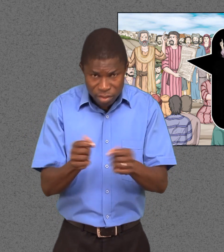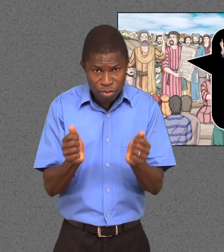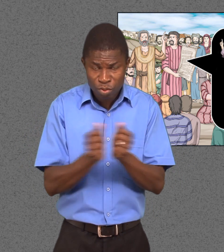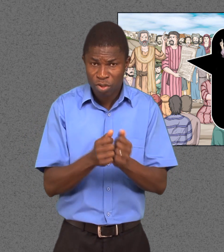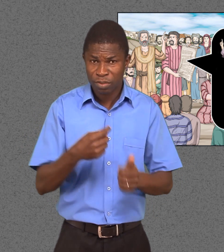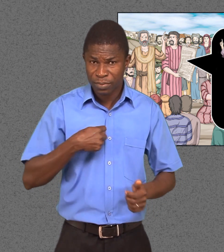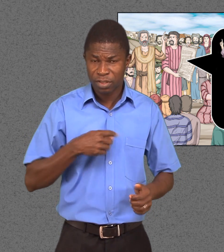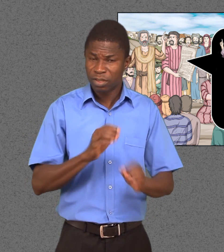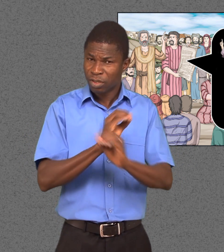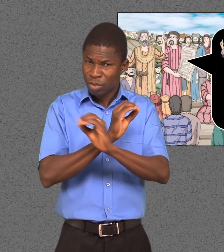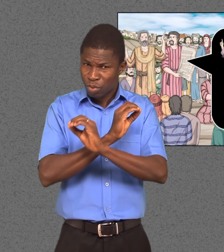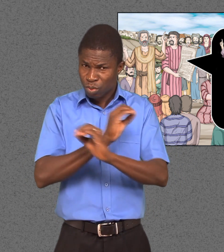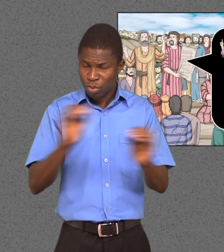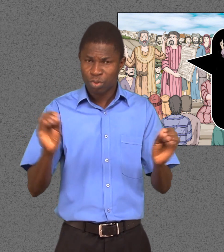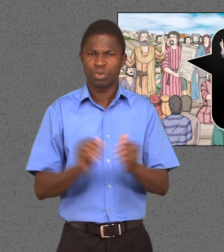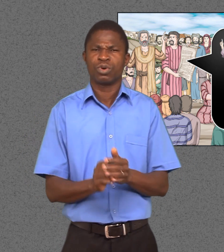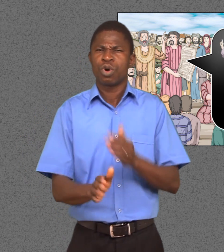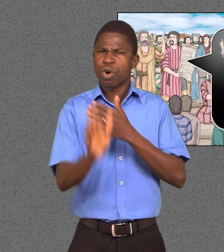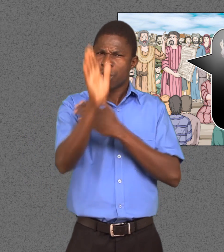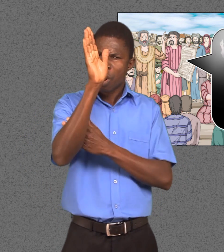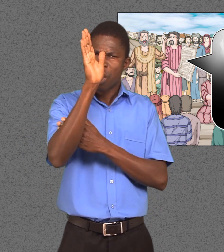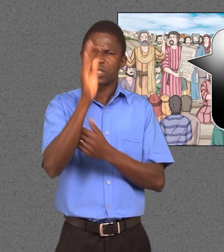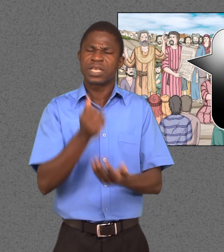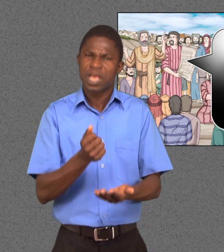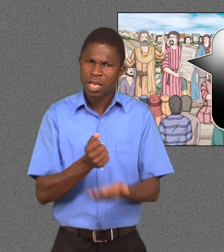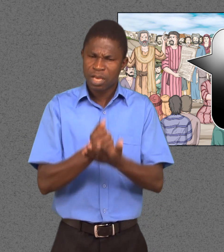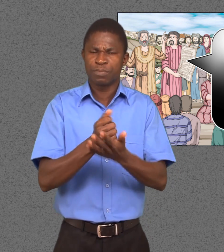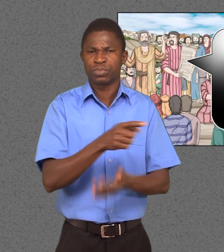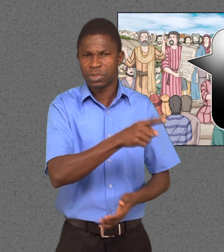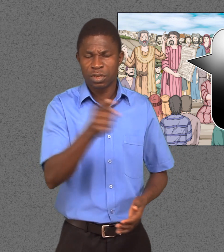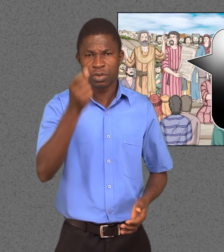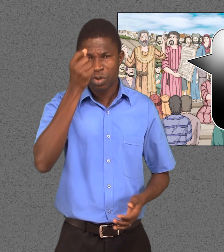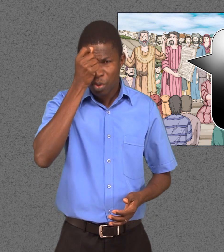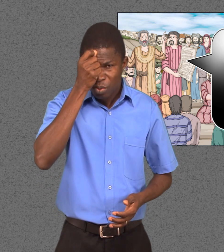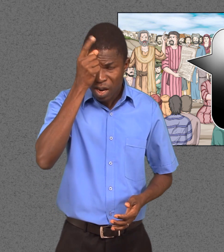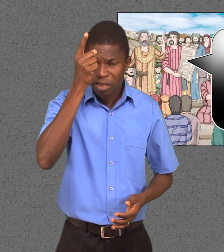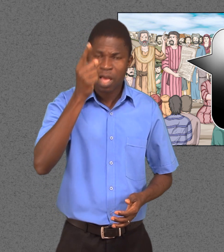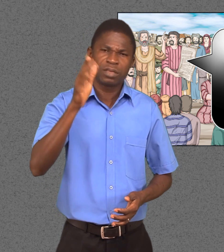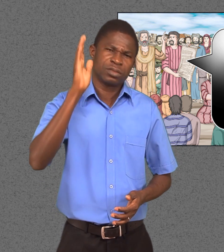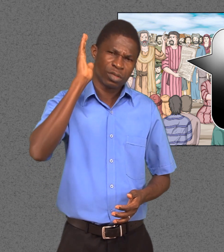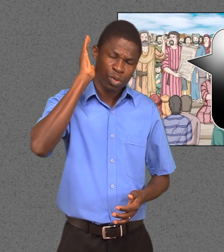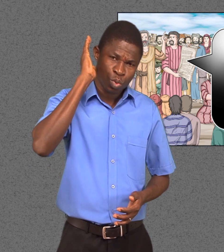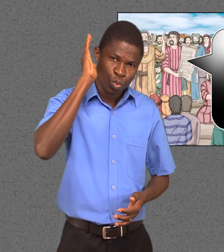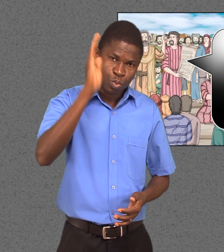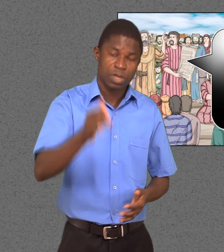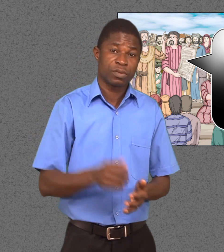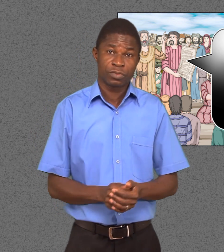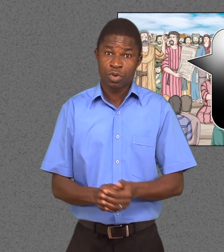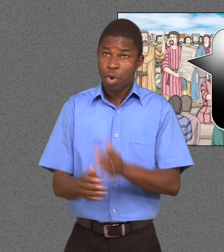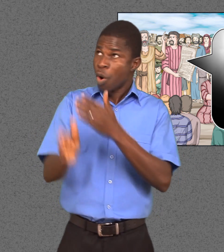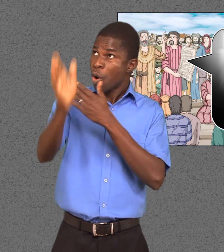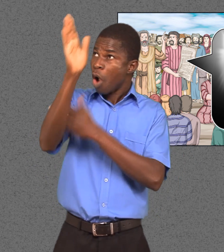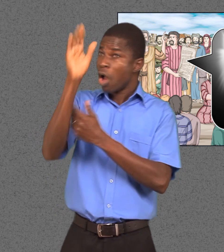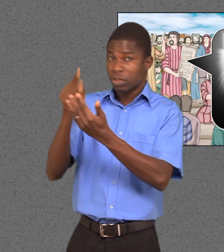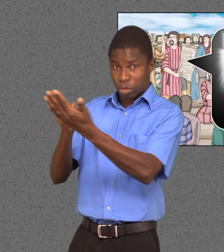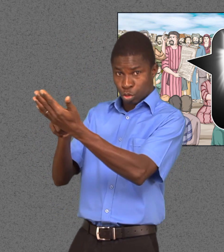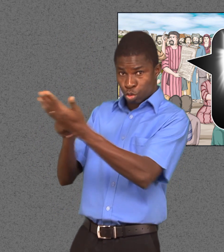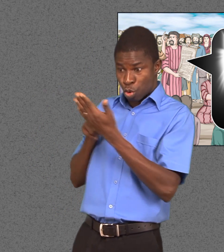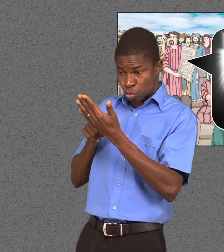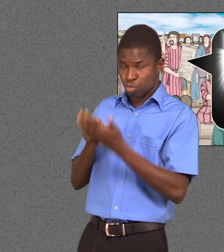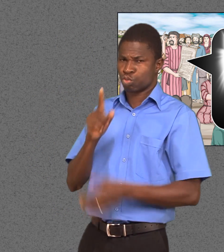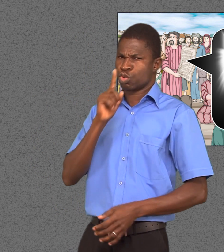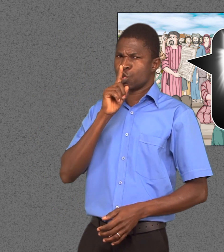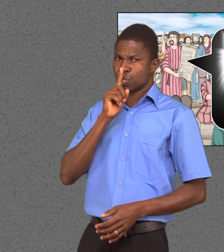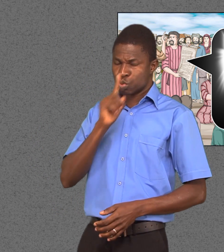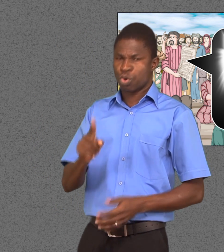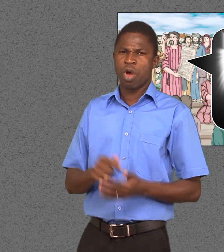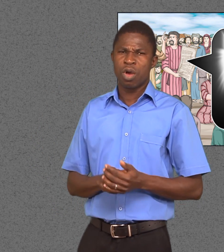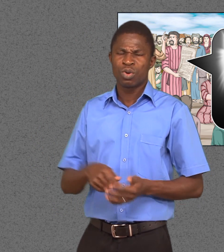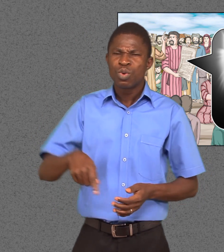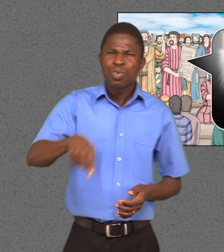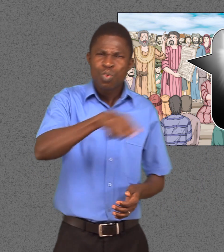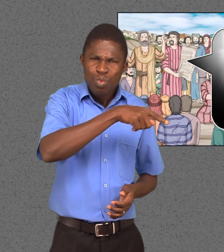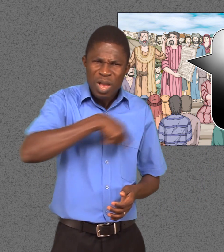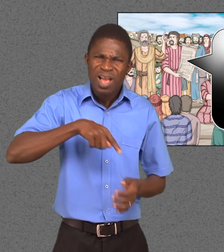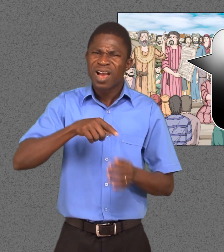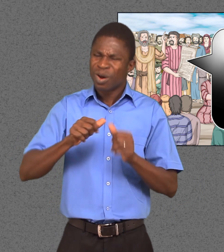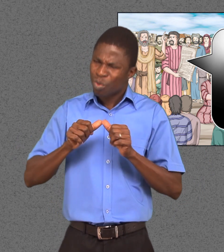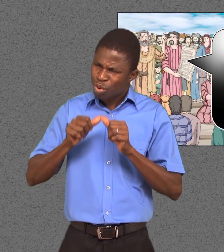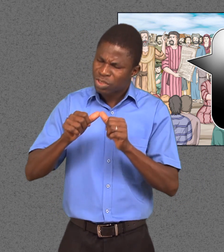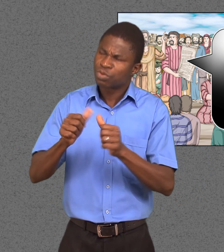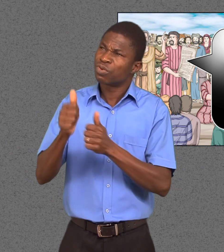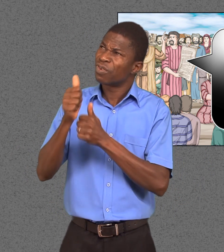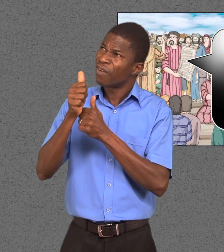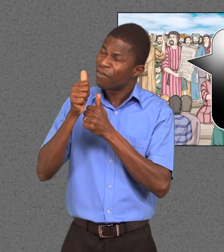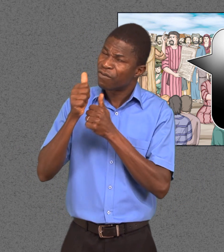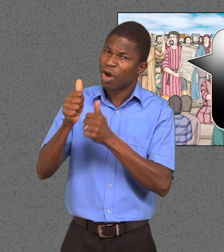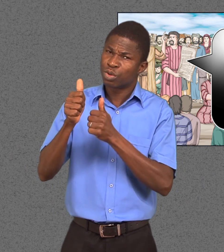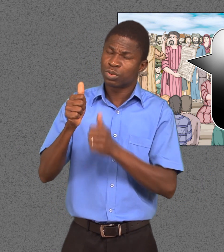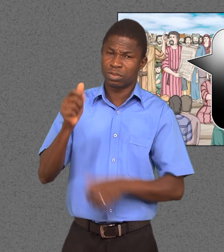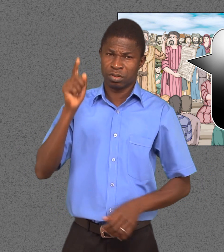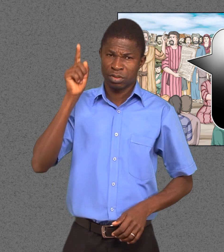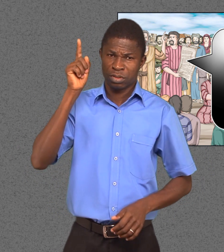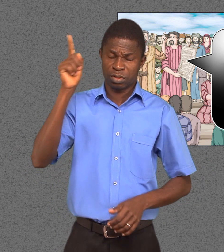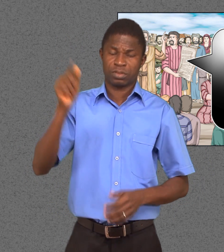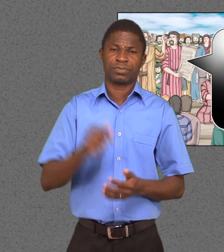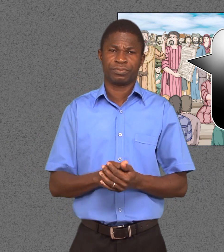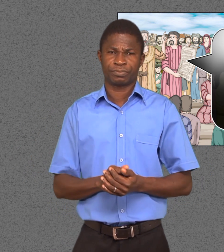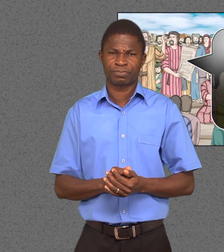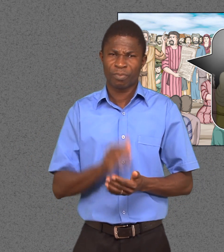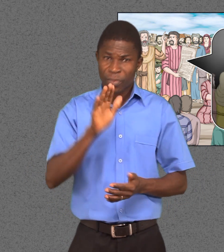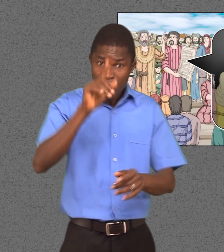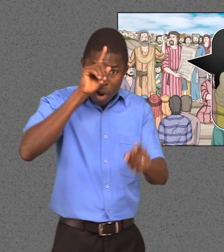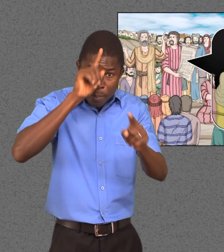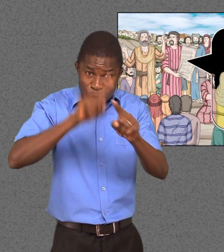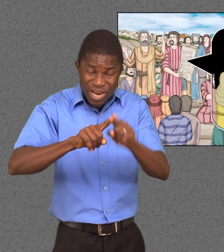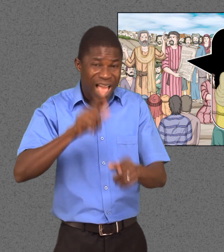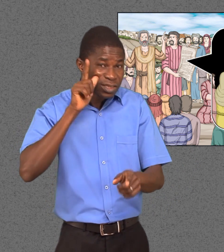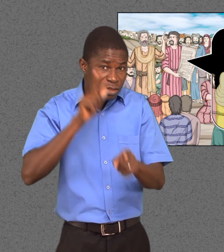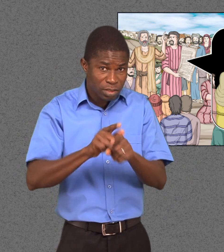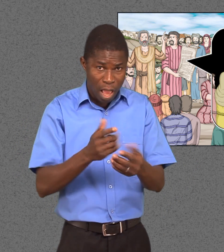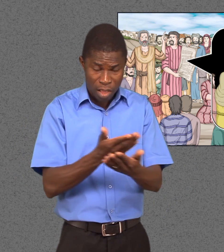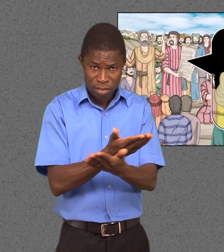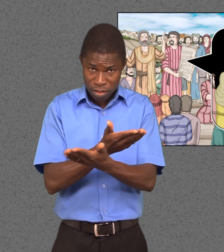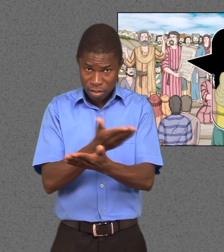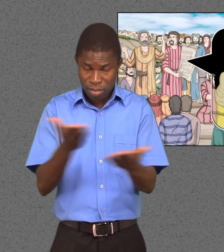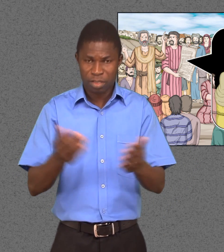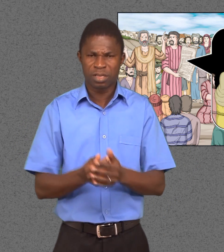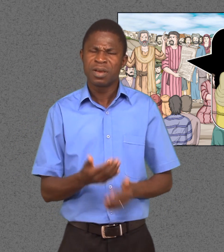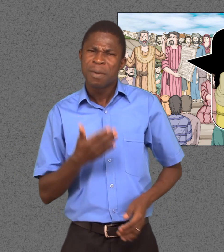And if you think differently about some issue, God will reveal this to you as well. Nevertheless, we must live up to what we have already attained.